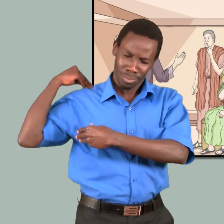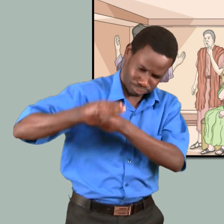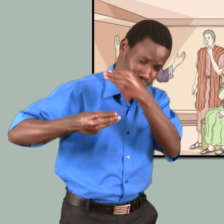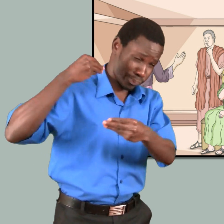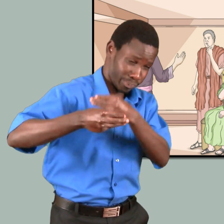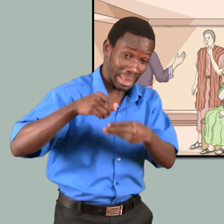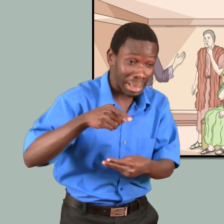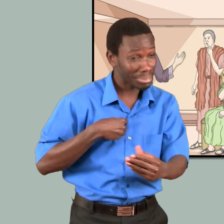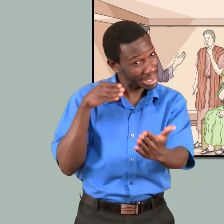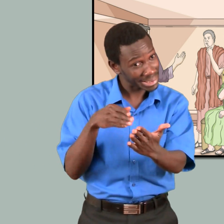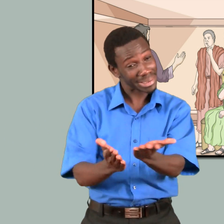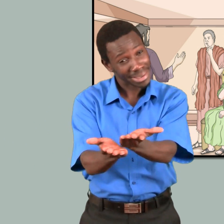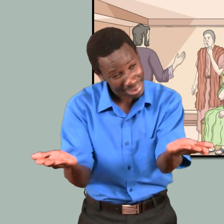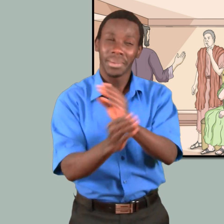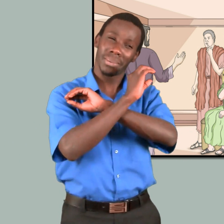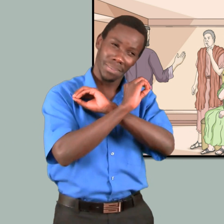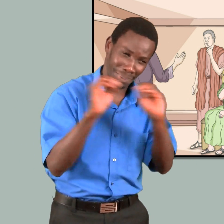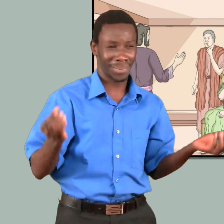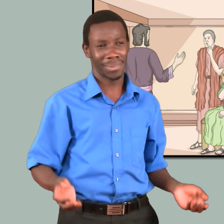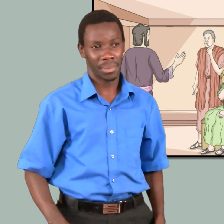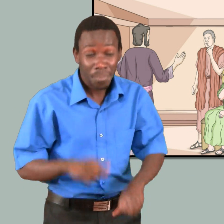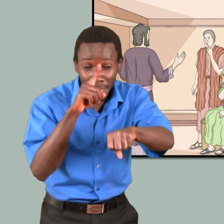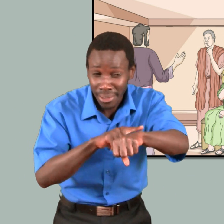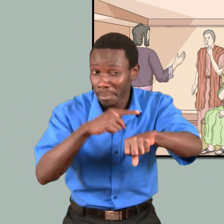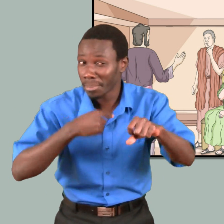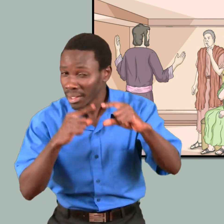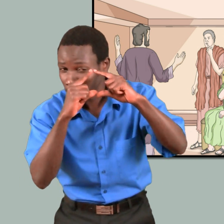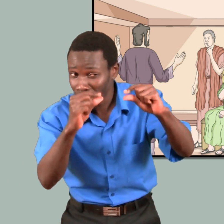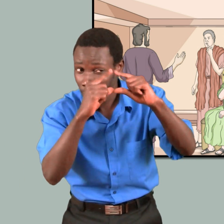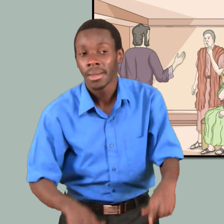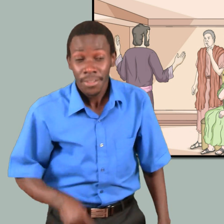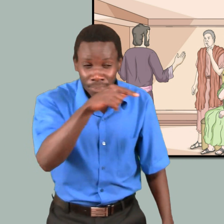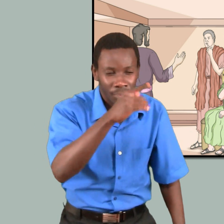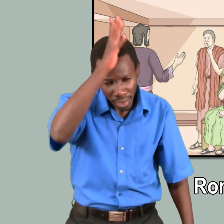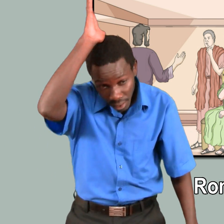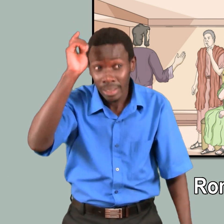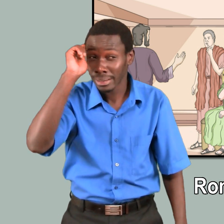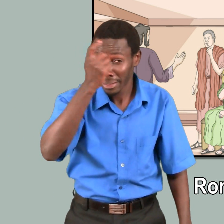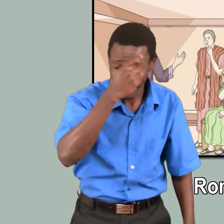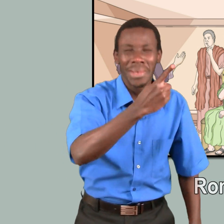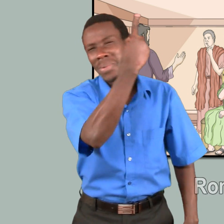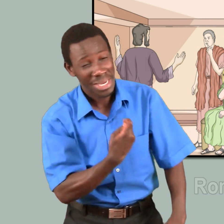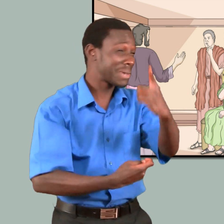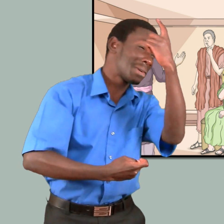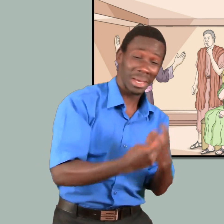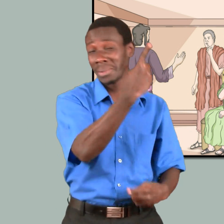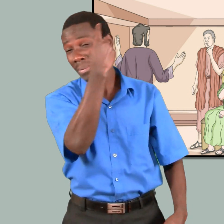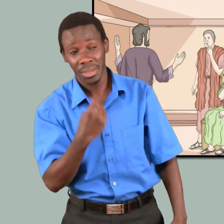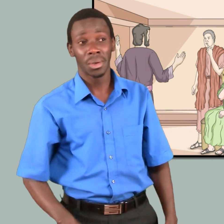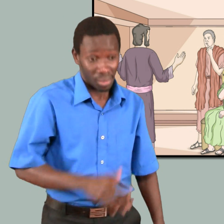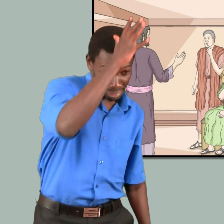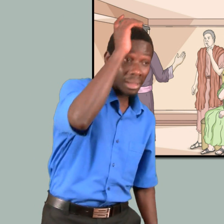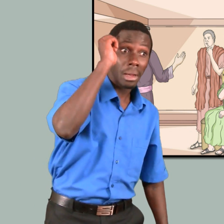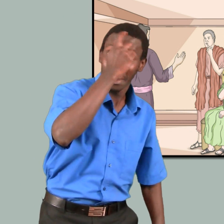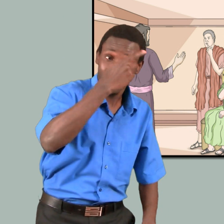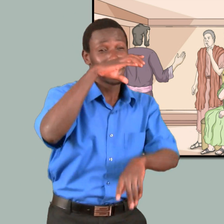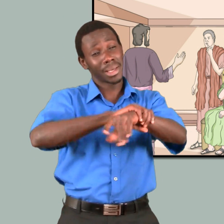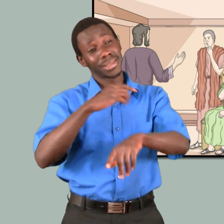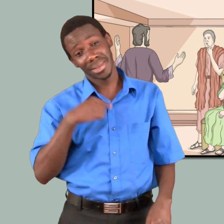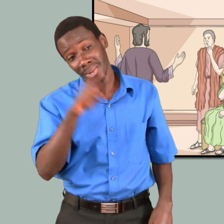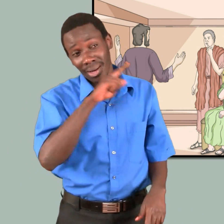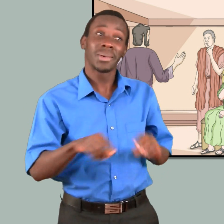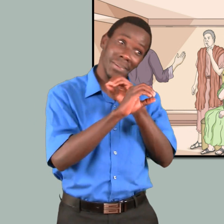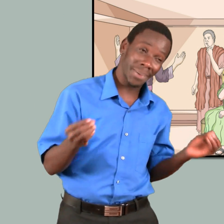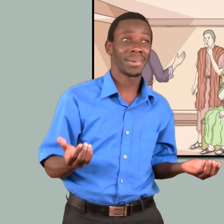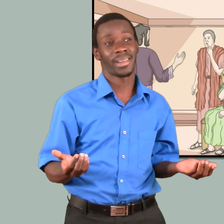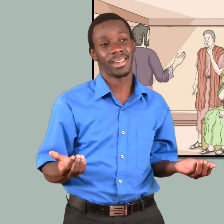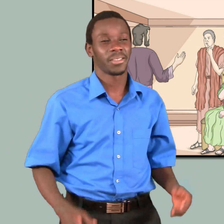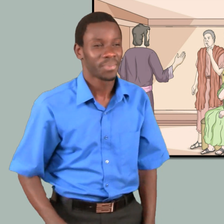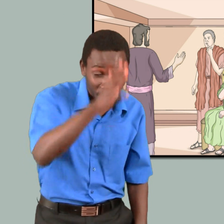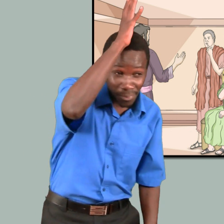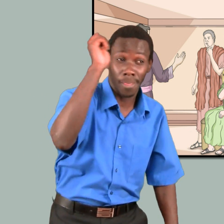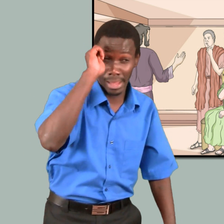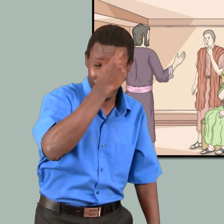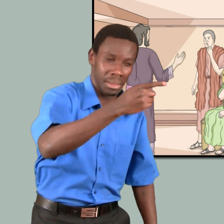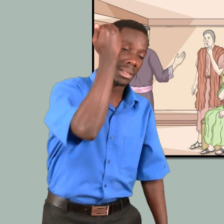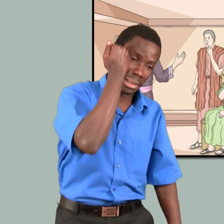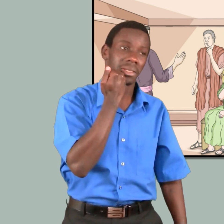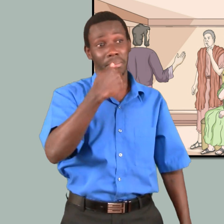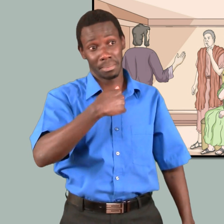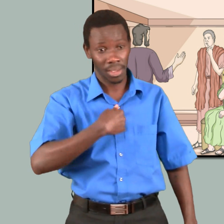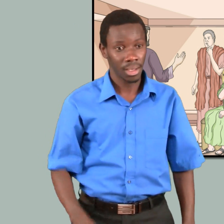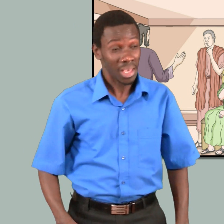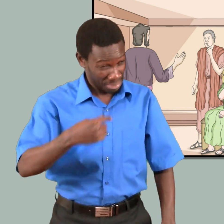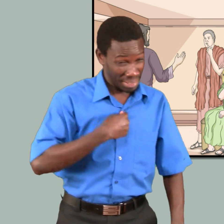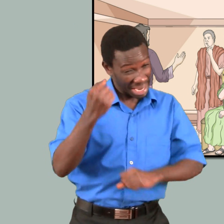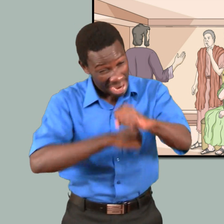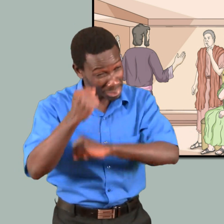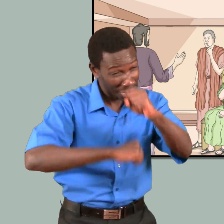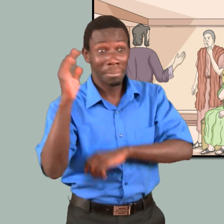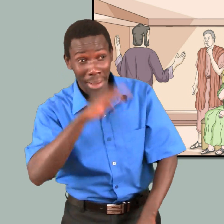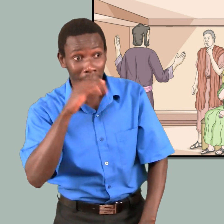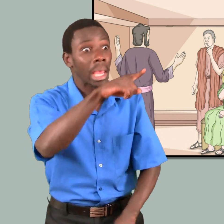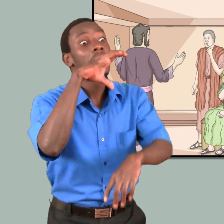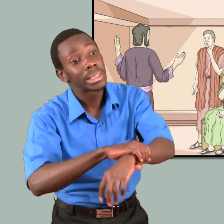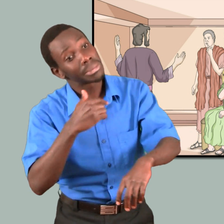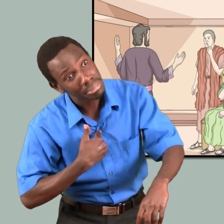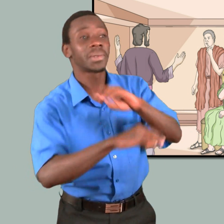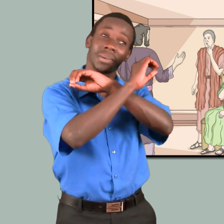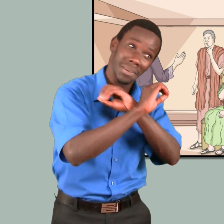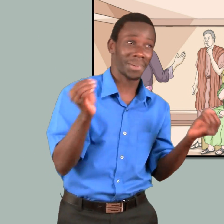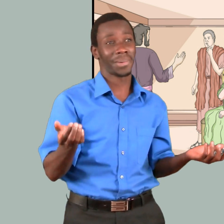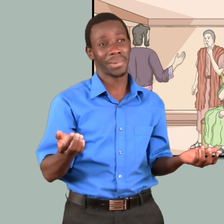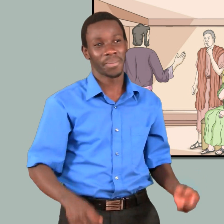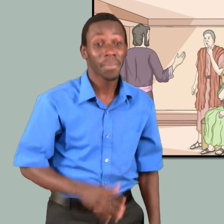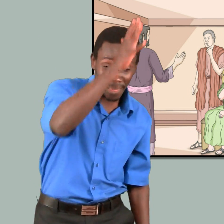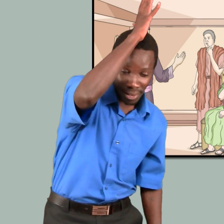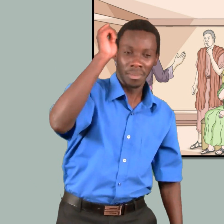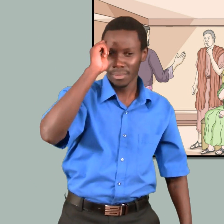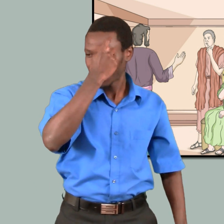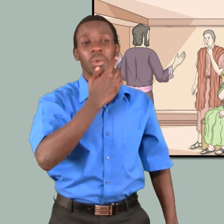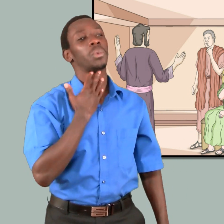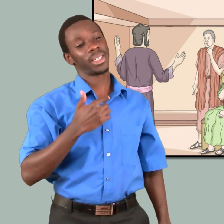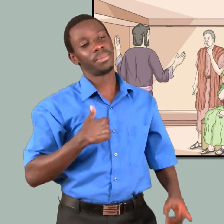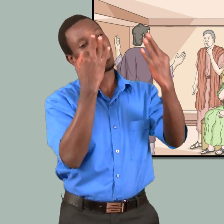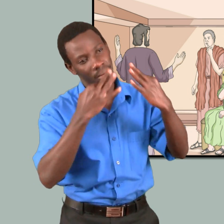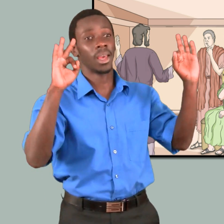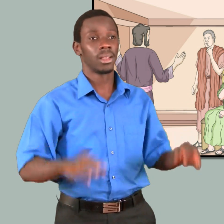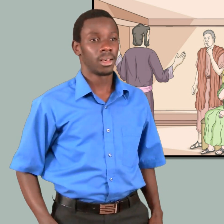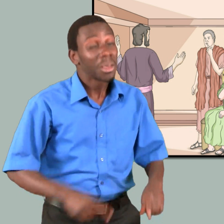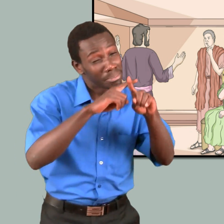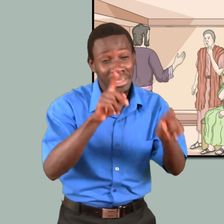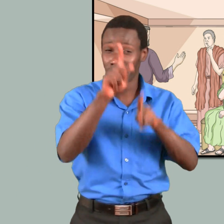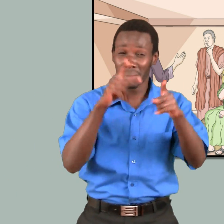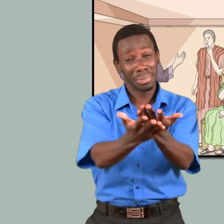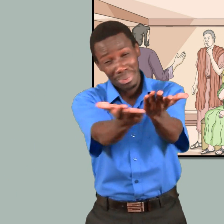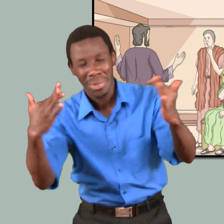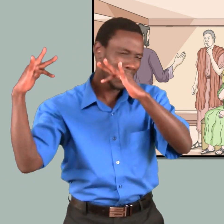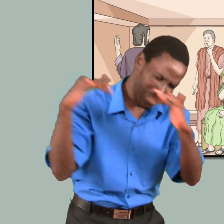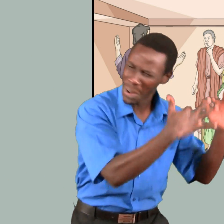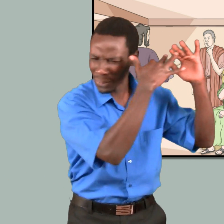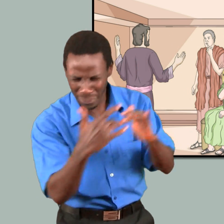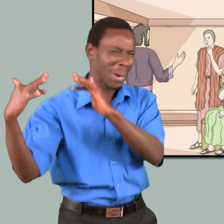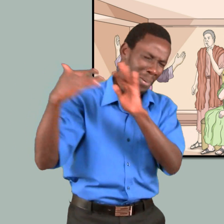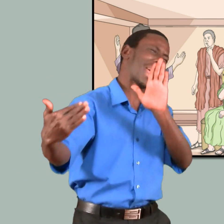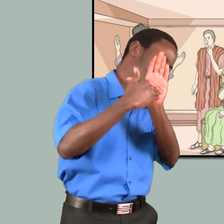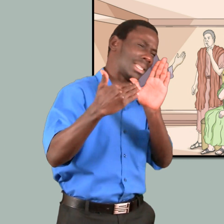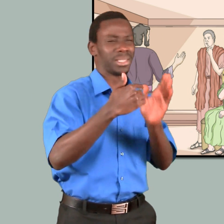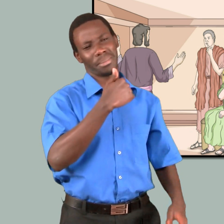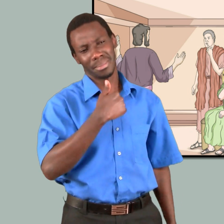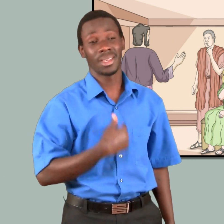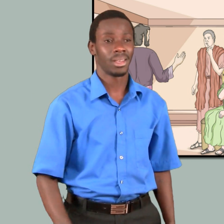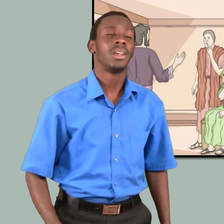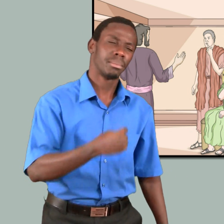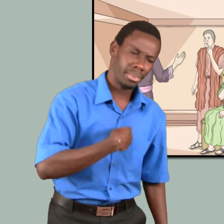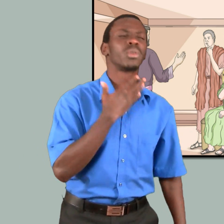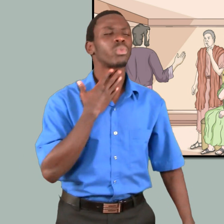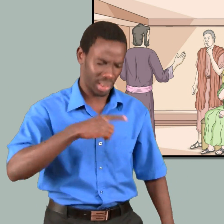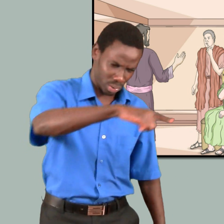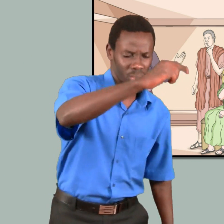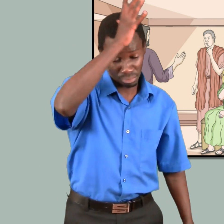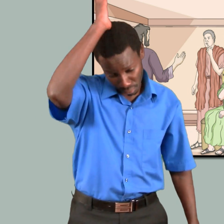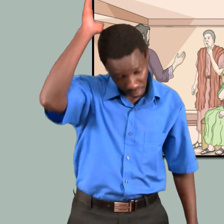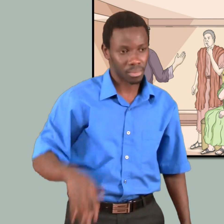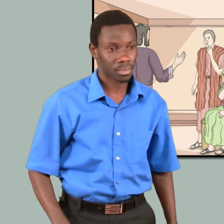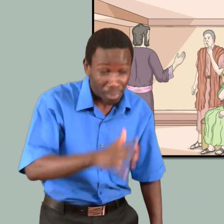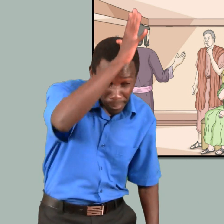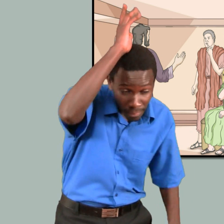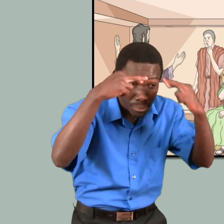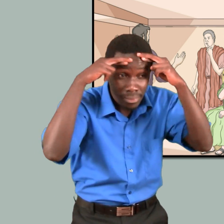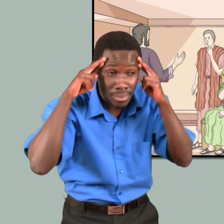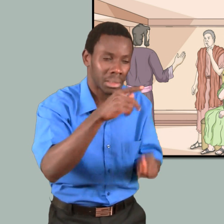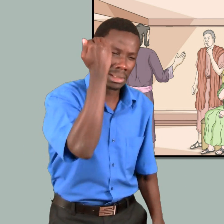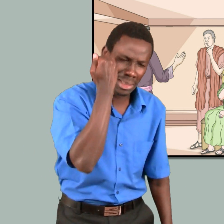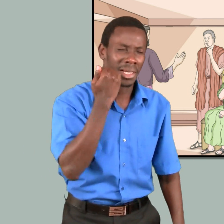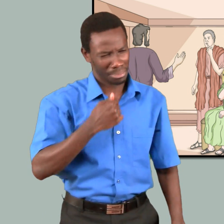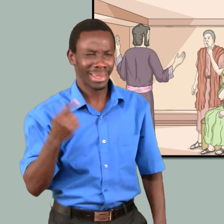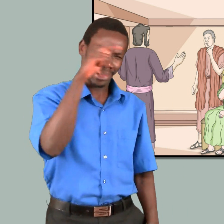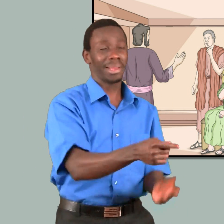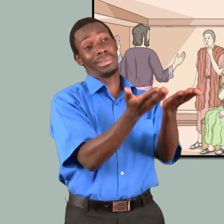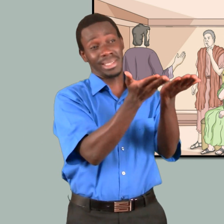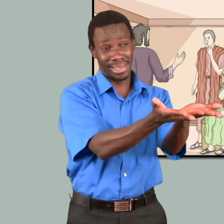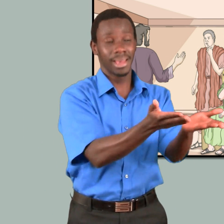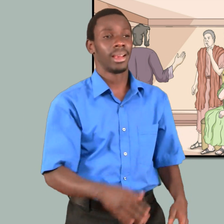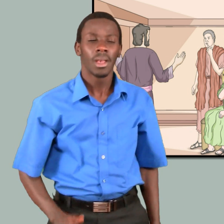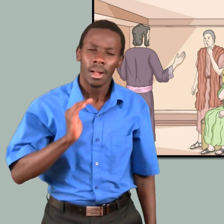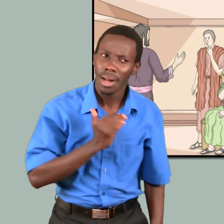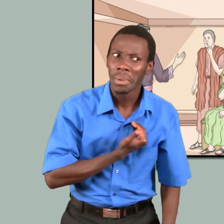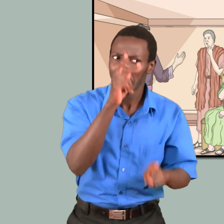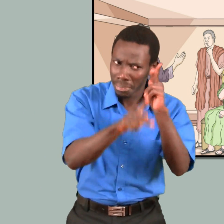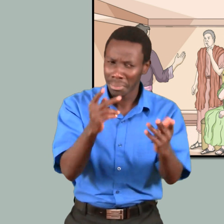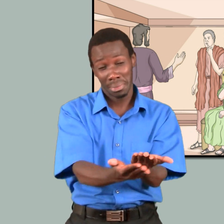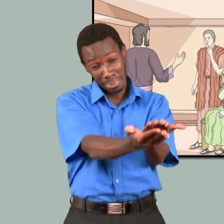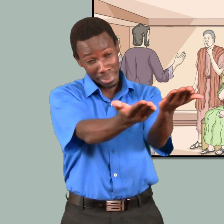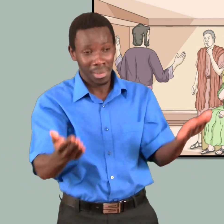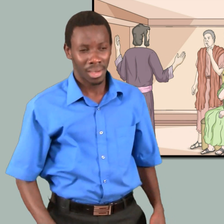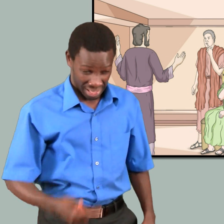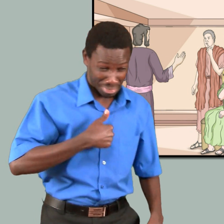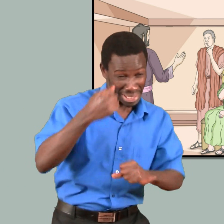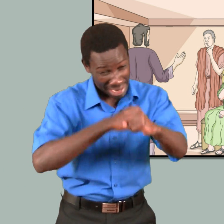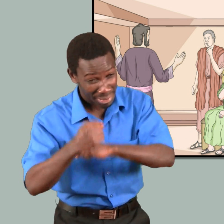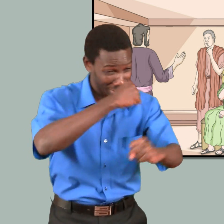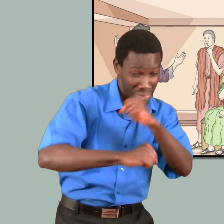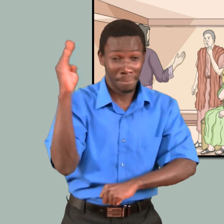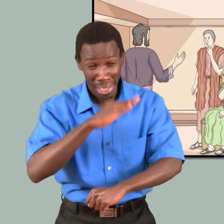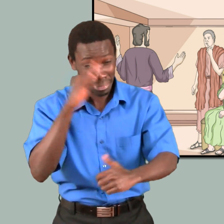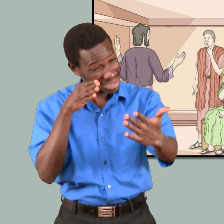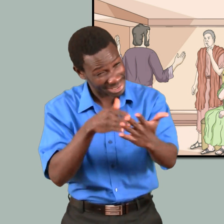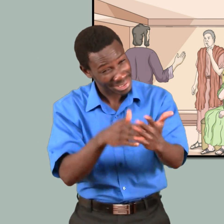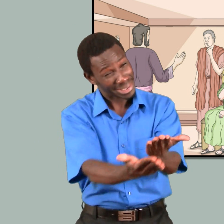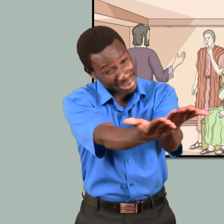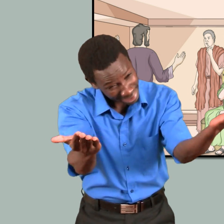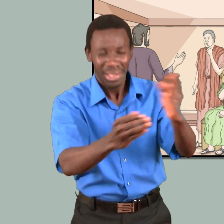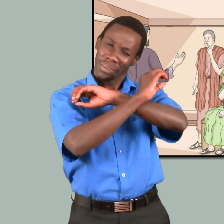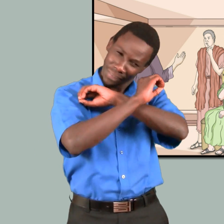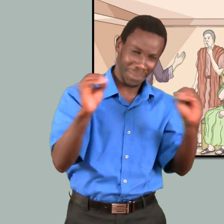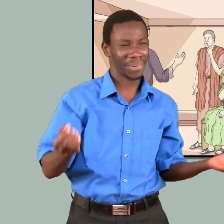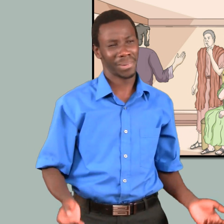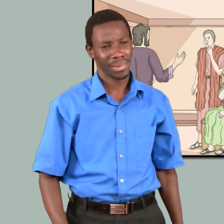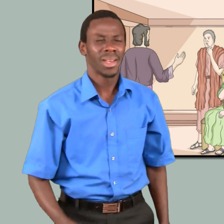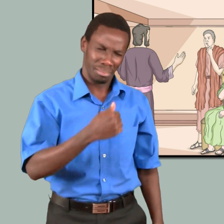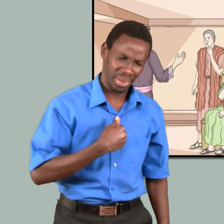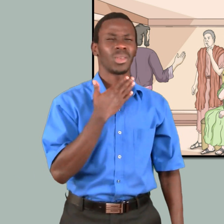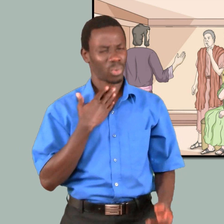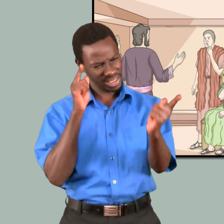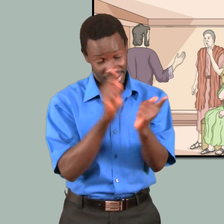They examined me and wanted to release me, because there was no basis for a death sentence against me. But when the Jews objected, I was compelled to appeal to Caesar, even though I have no charge to bring against my nation.